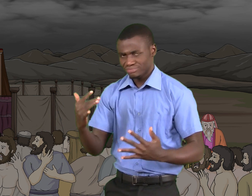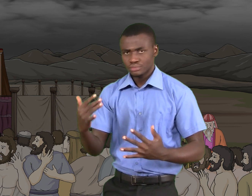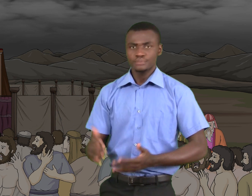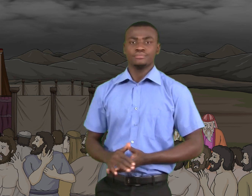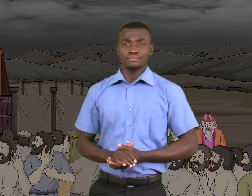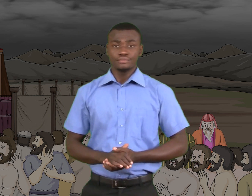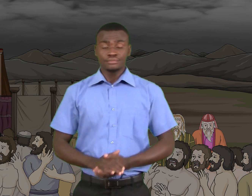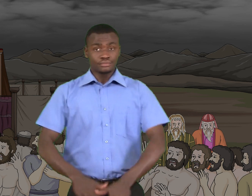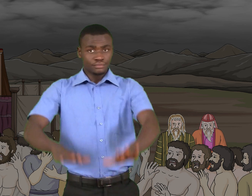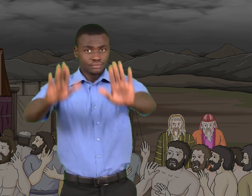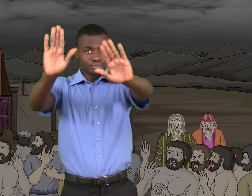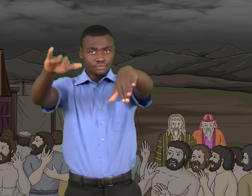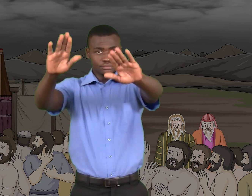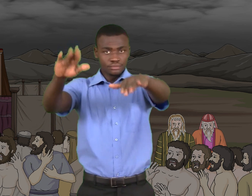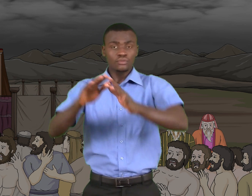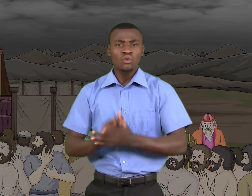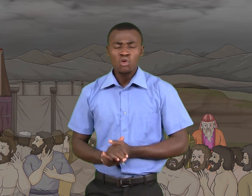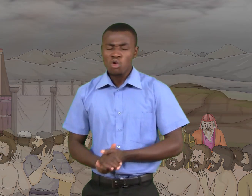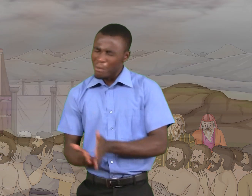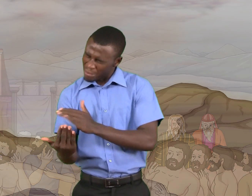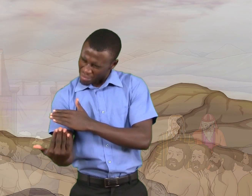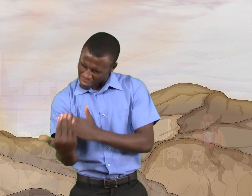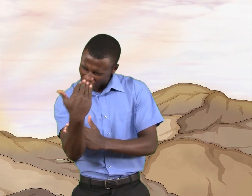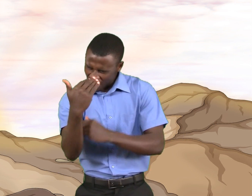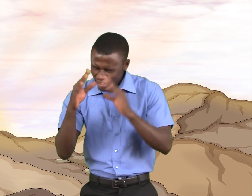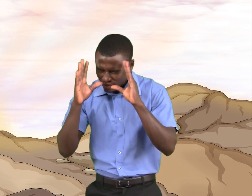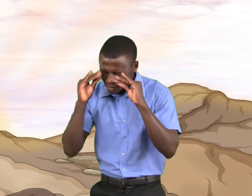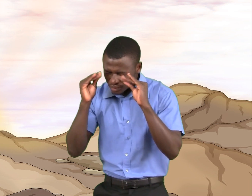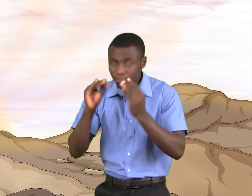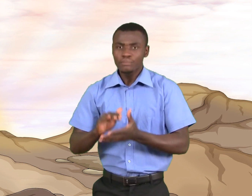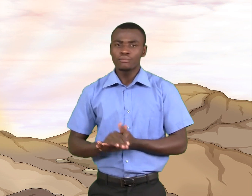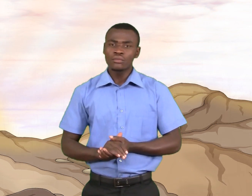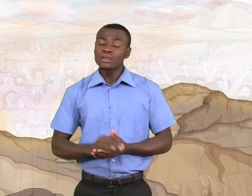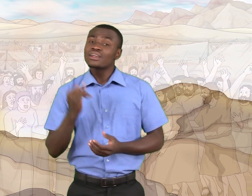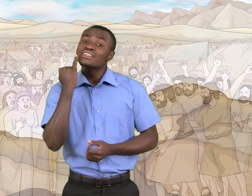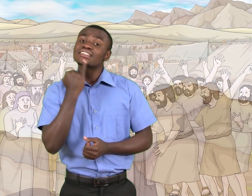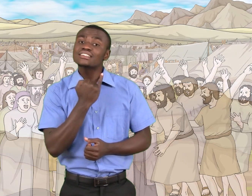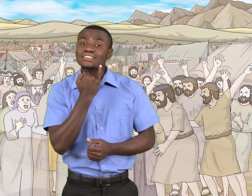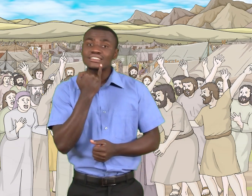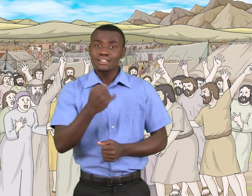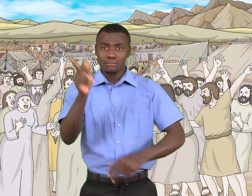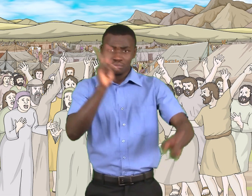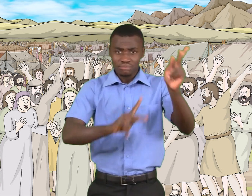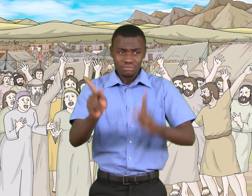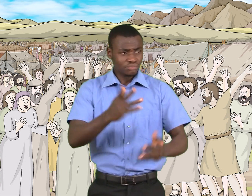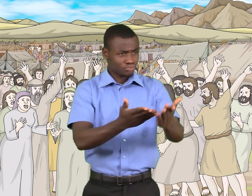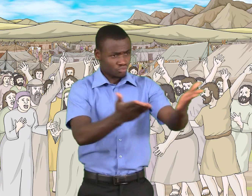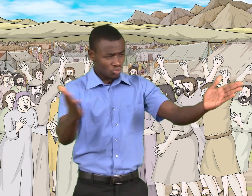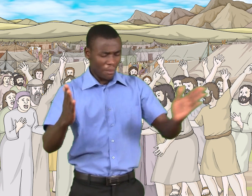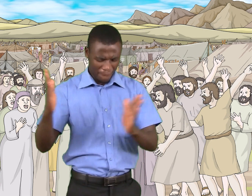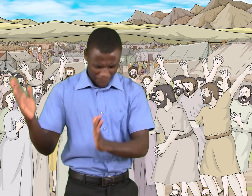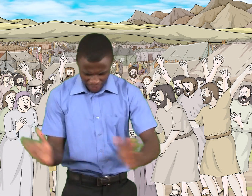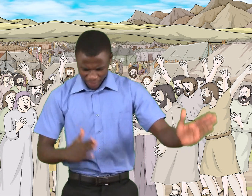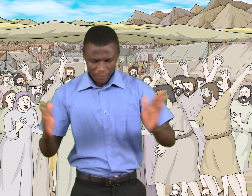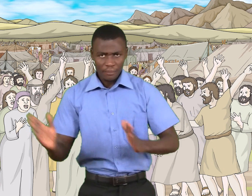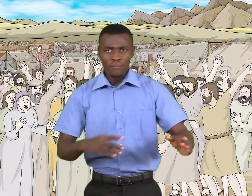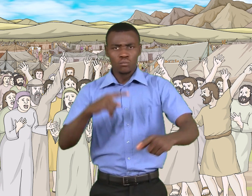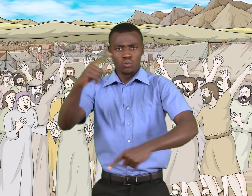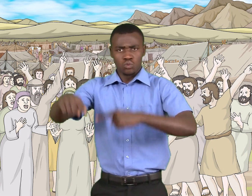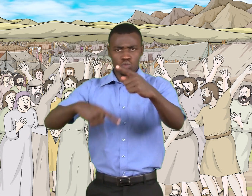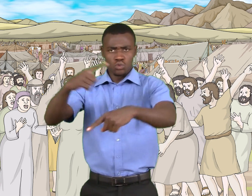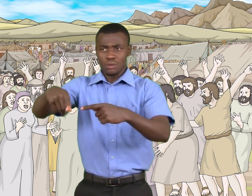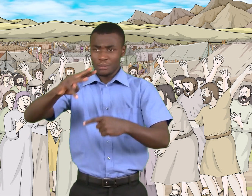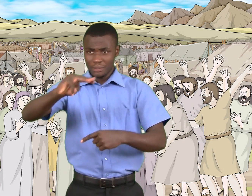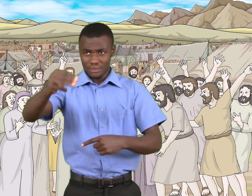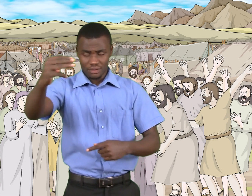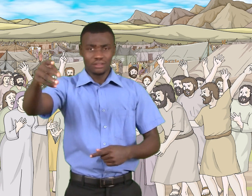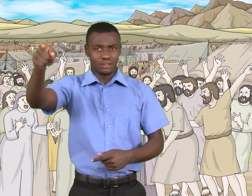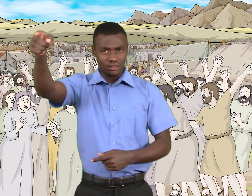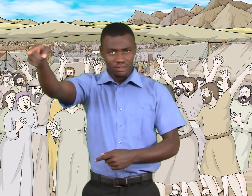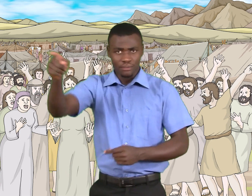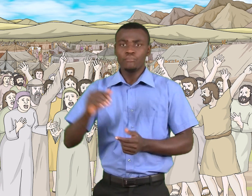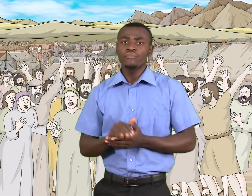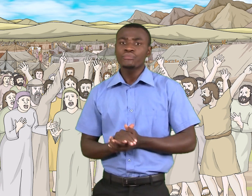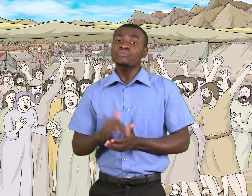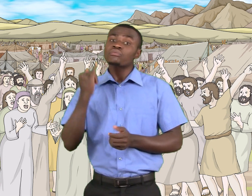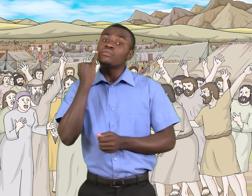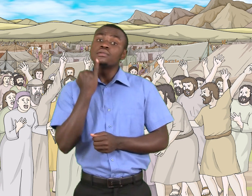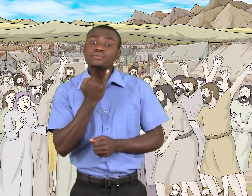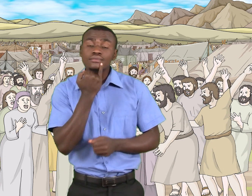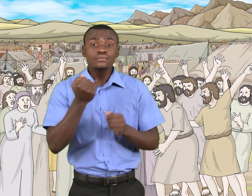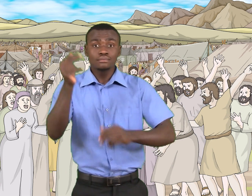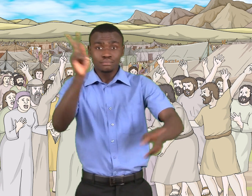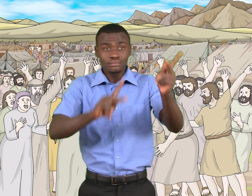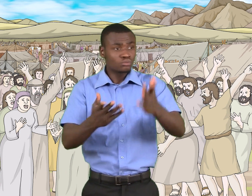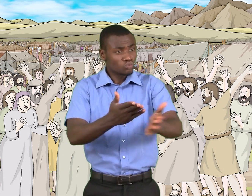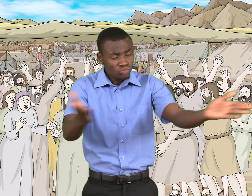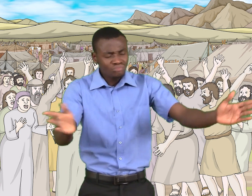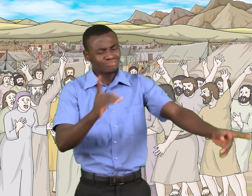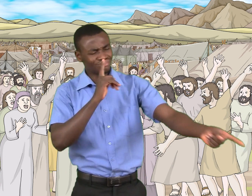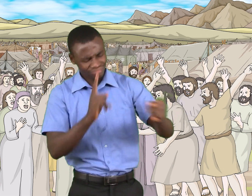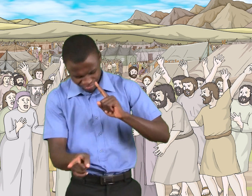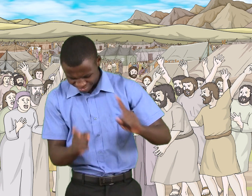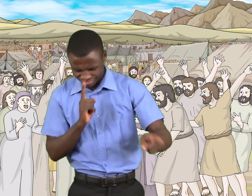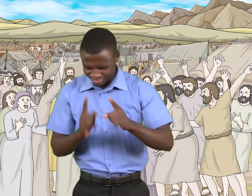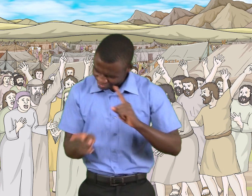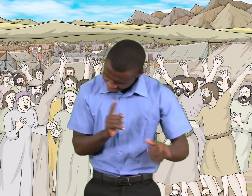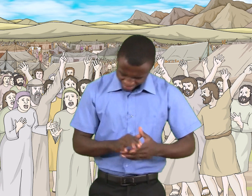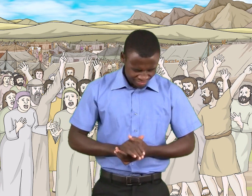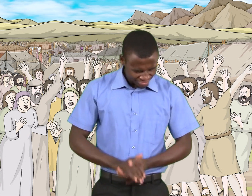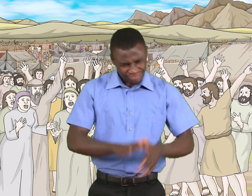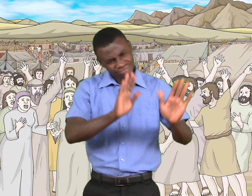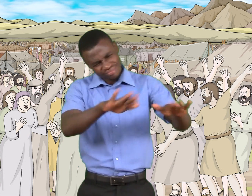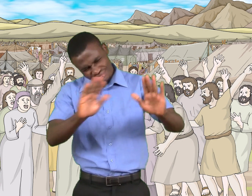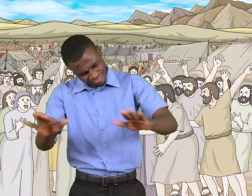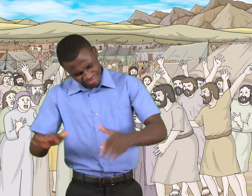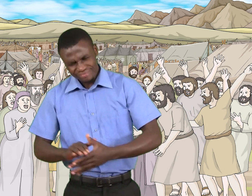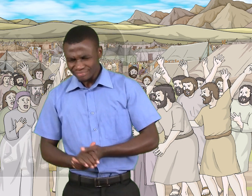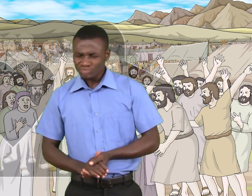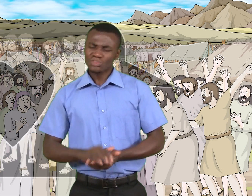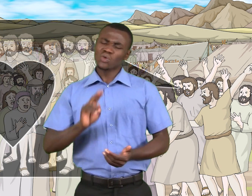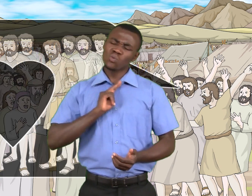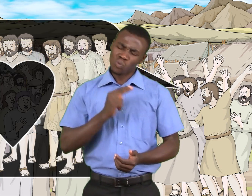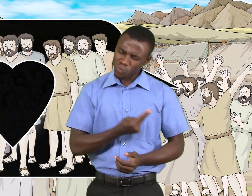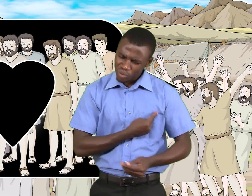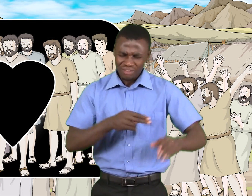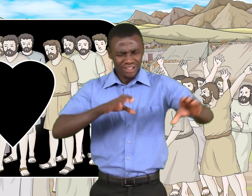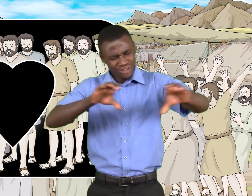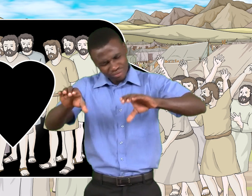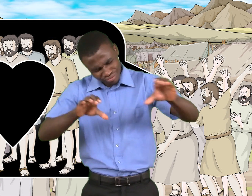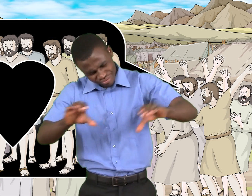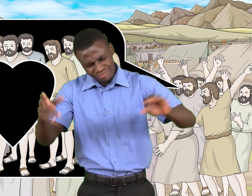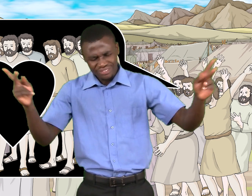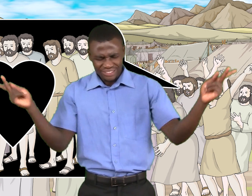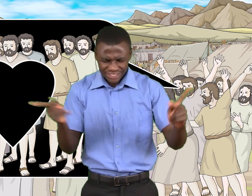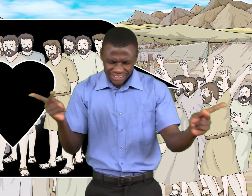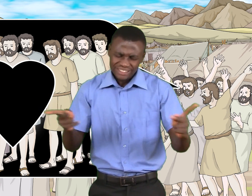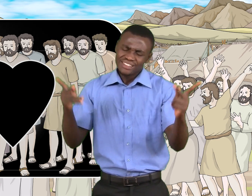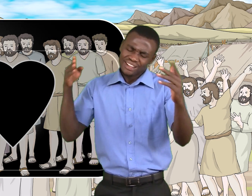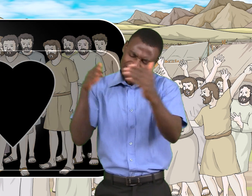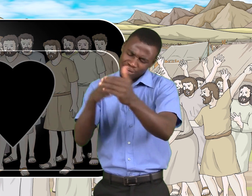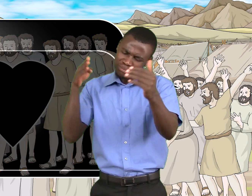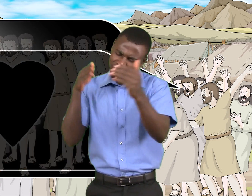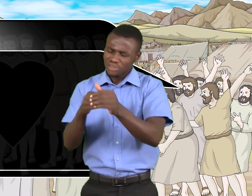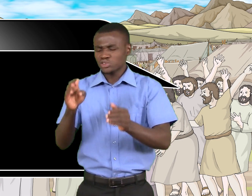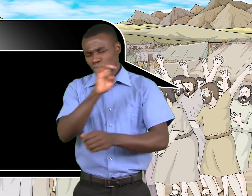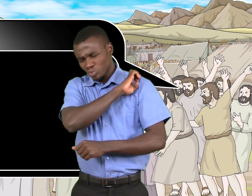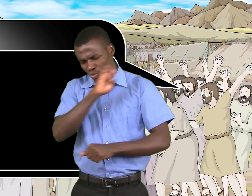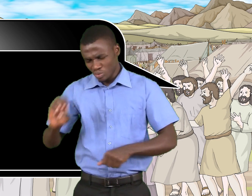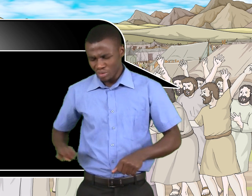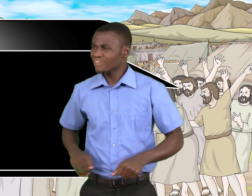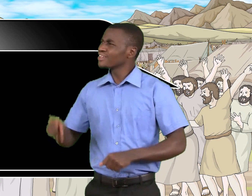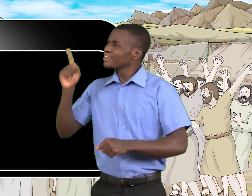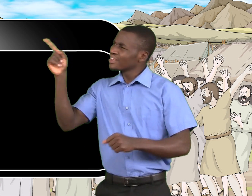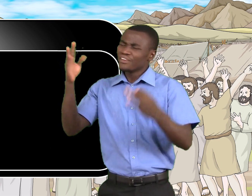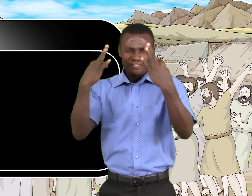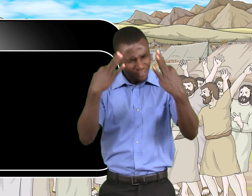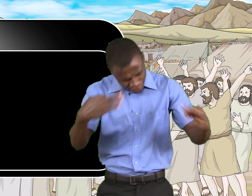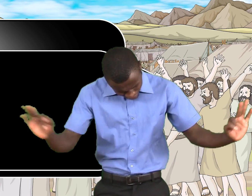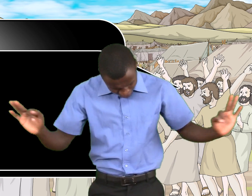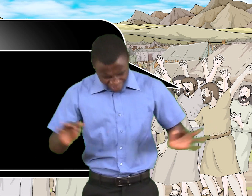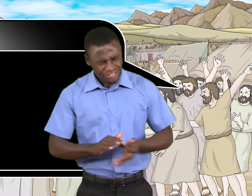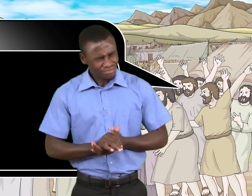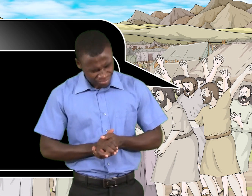Early the next morning they got up and went up toward the ridge of the hill country.